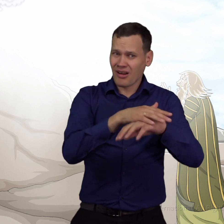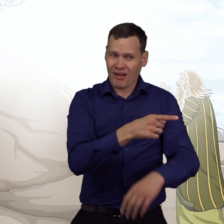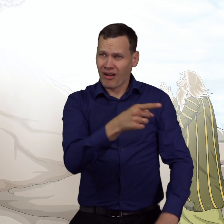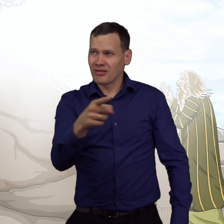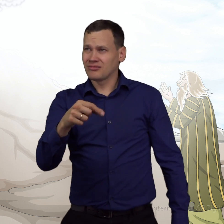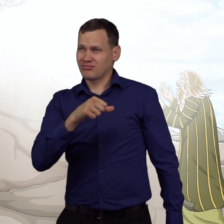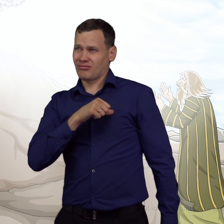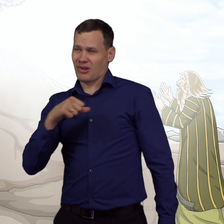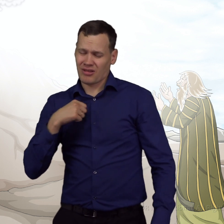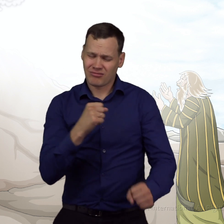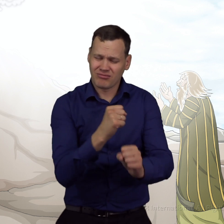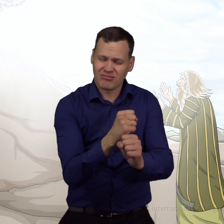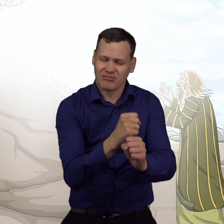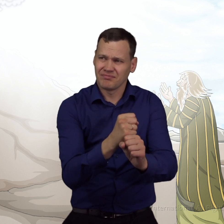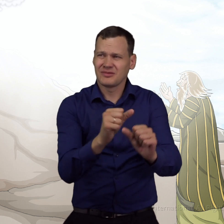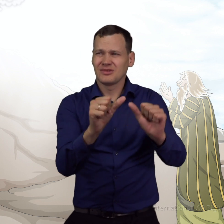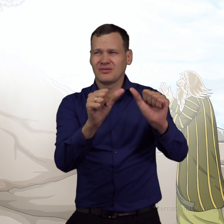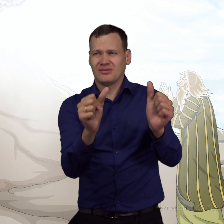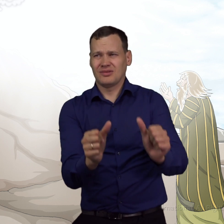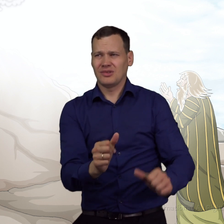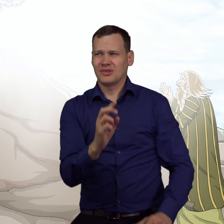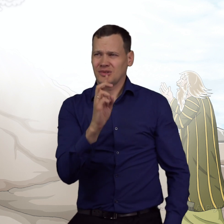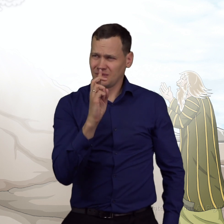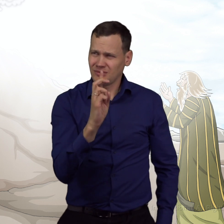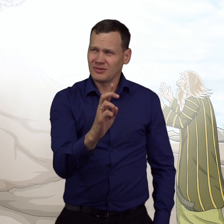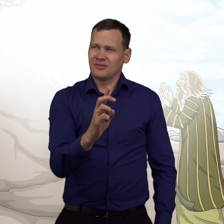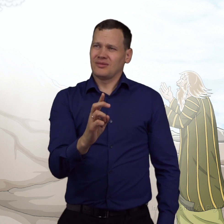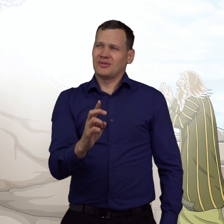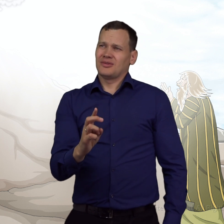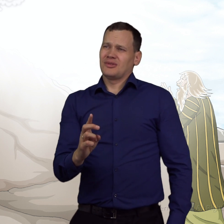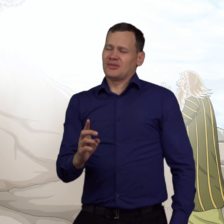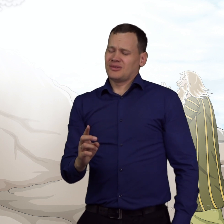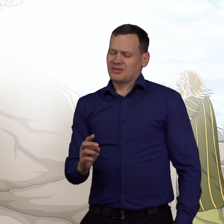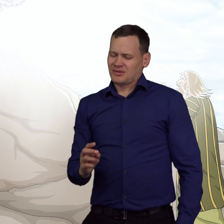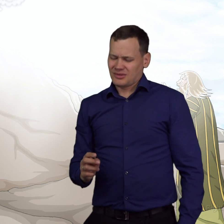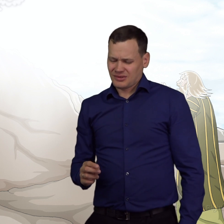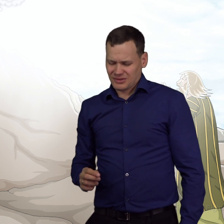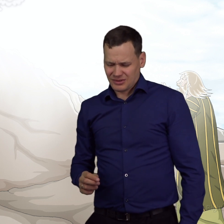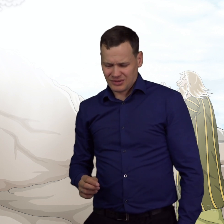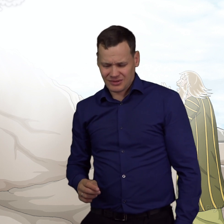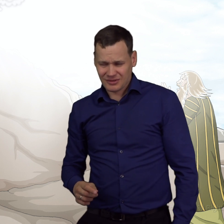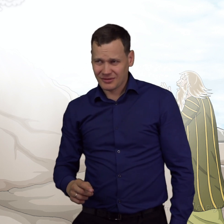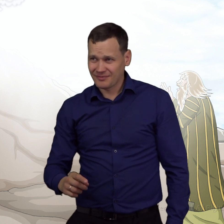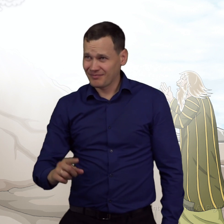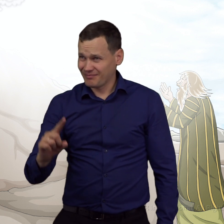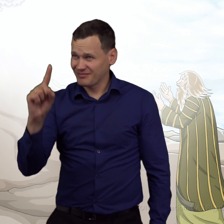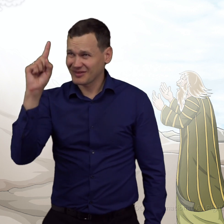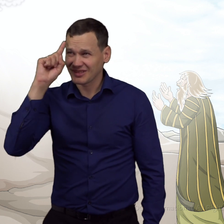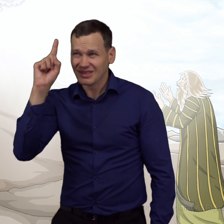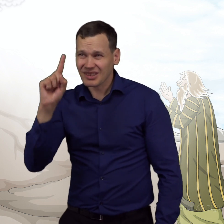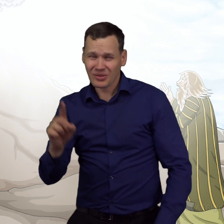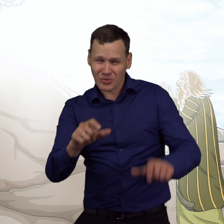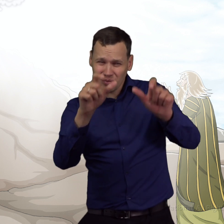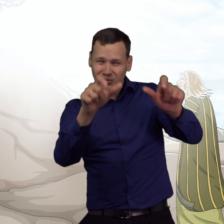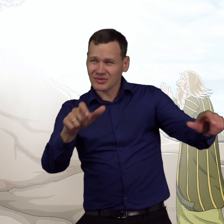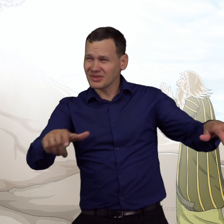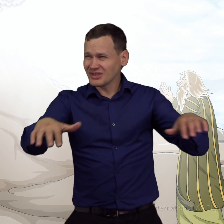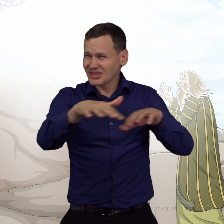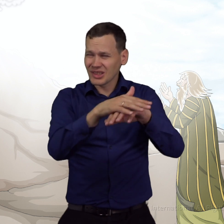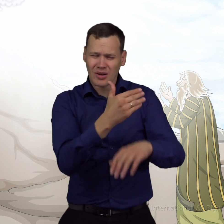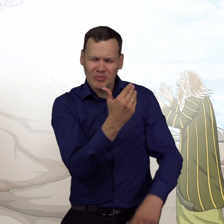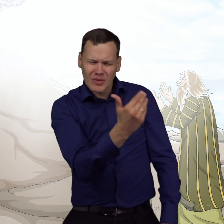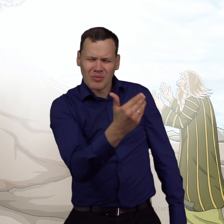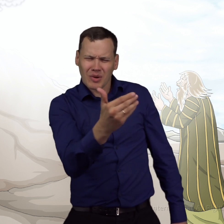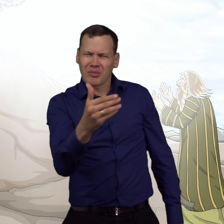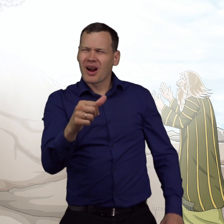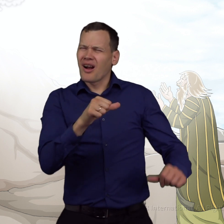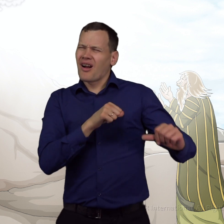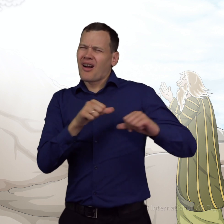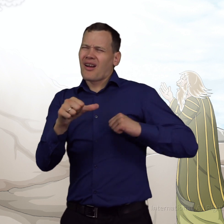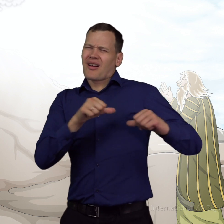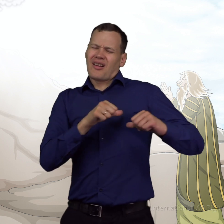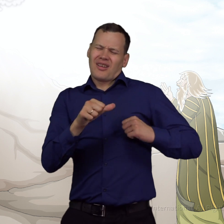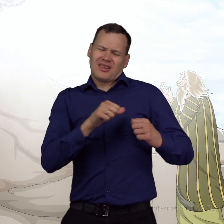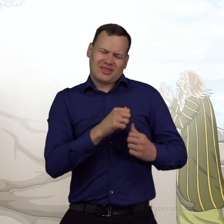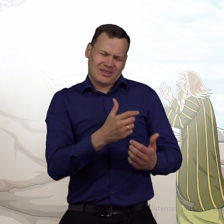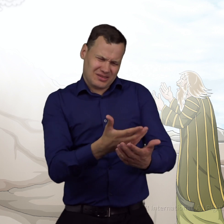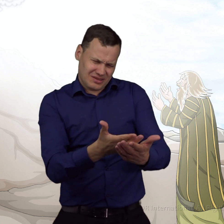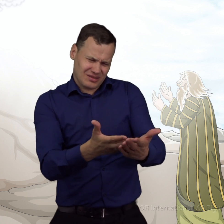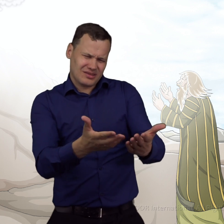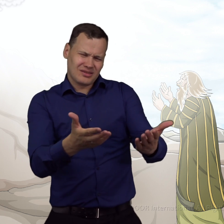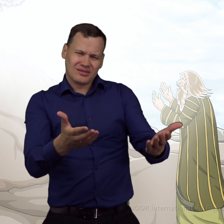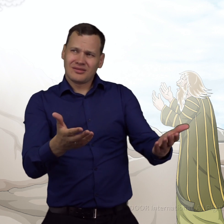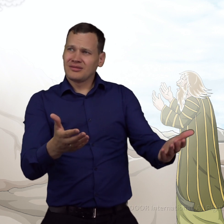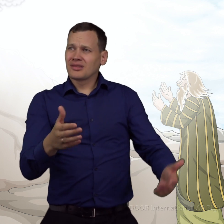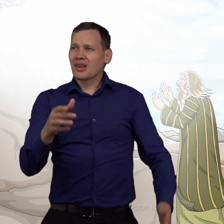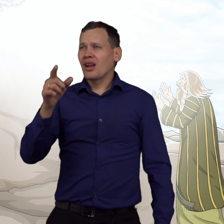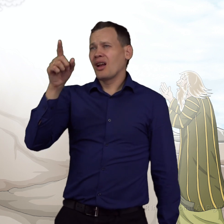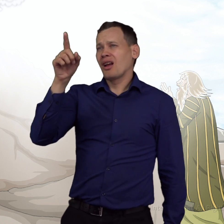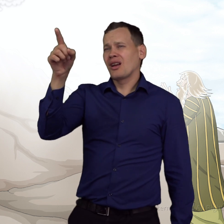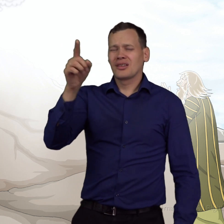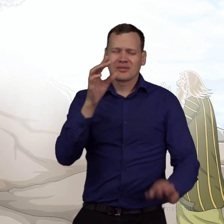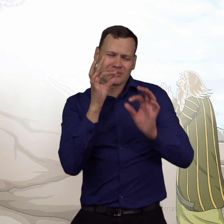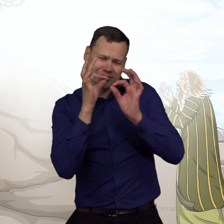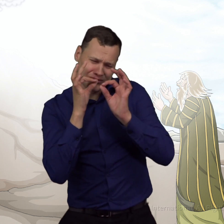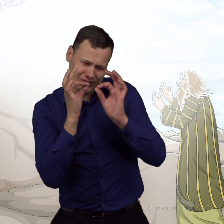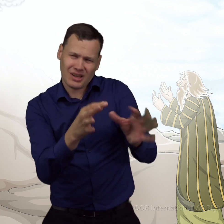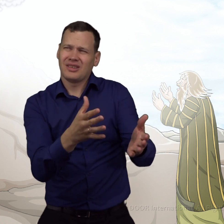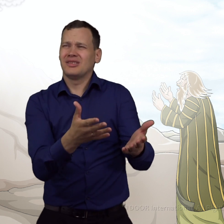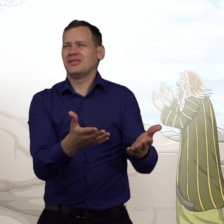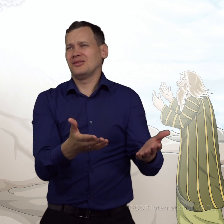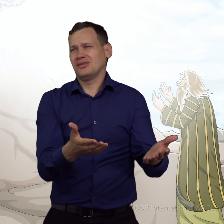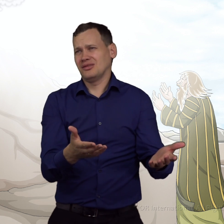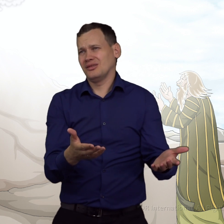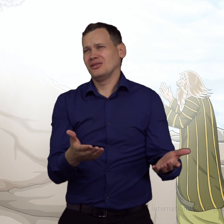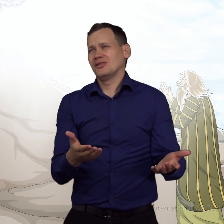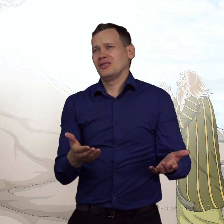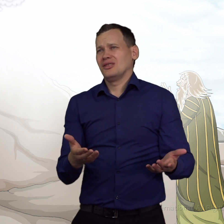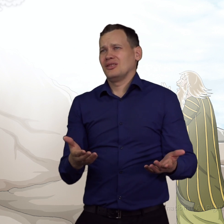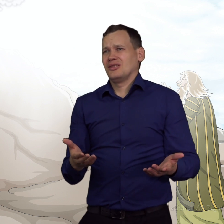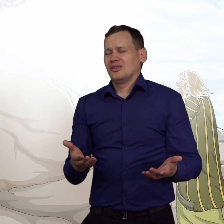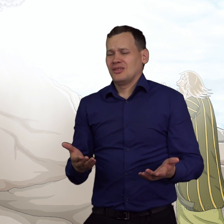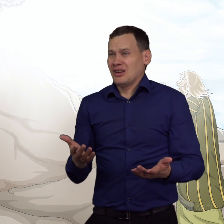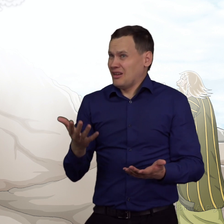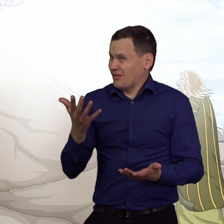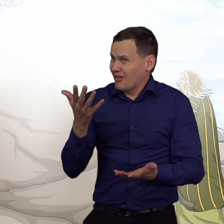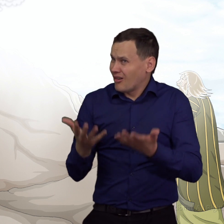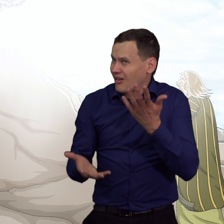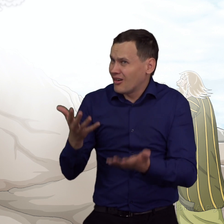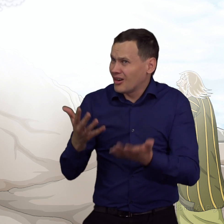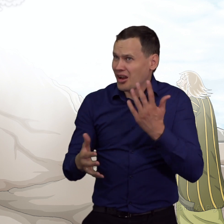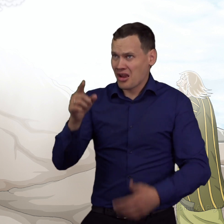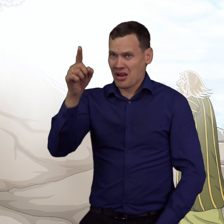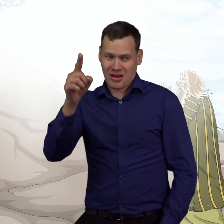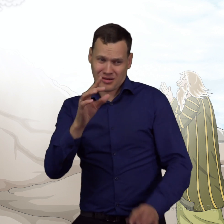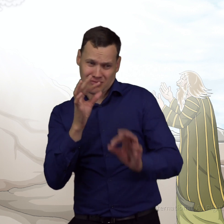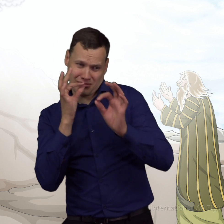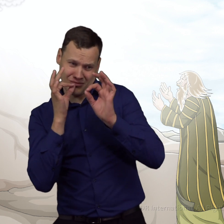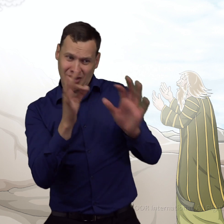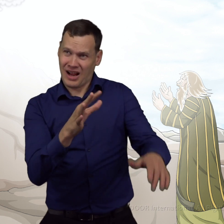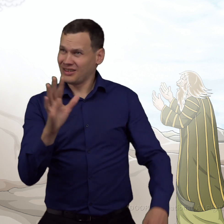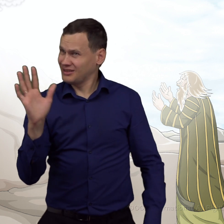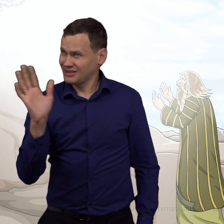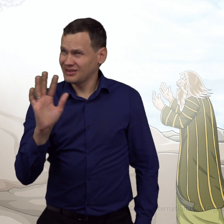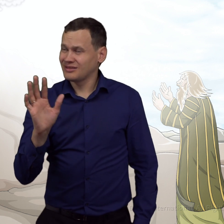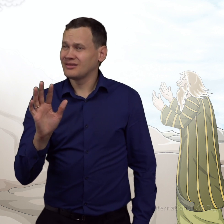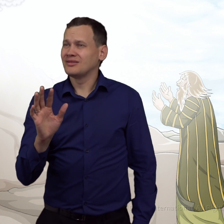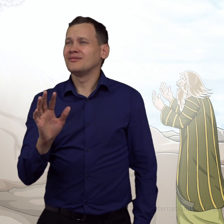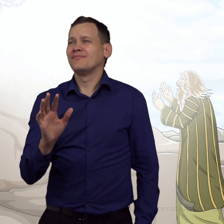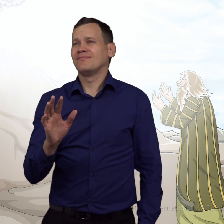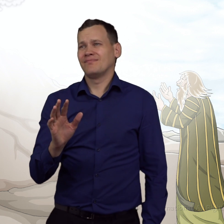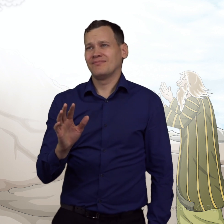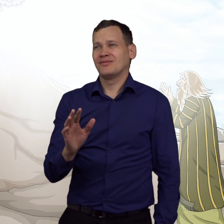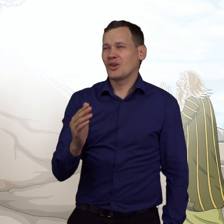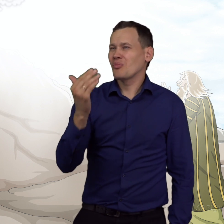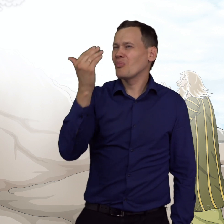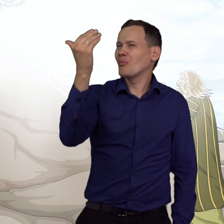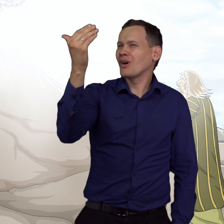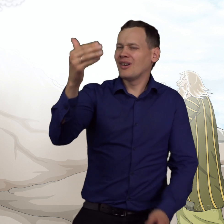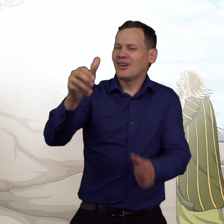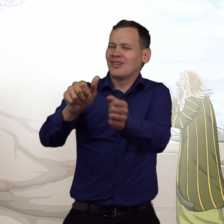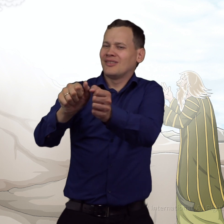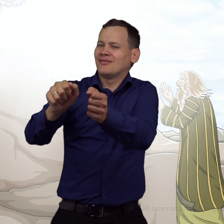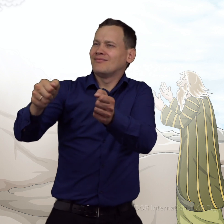They have made gods of gold for themselves.